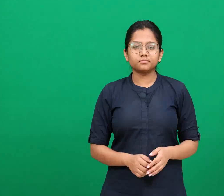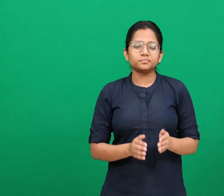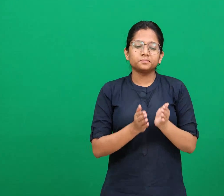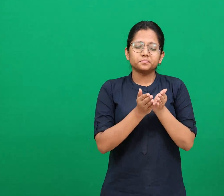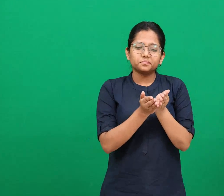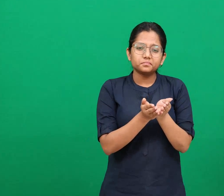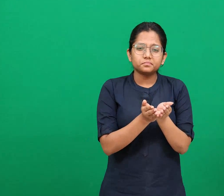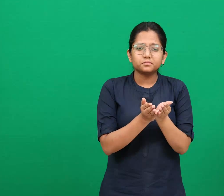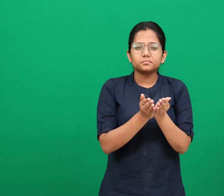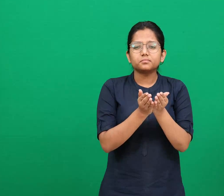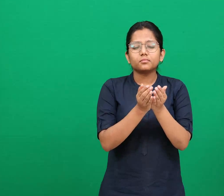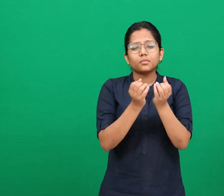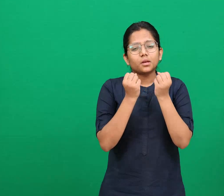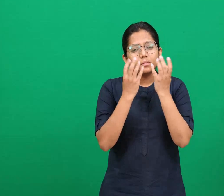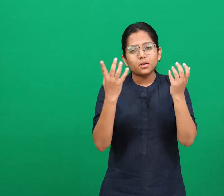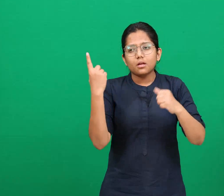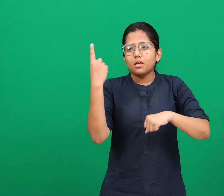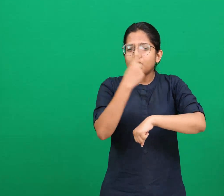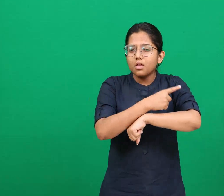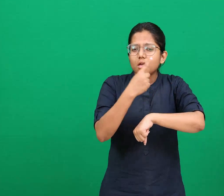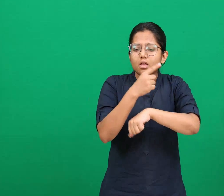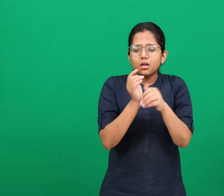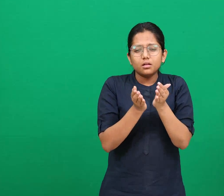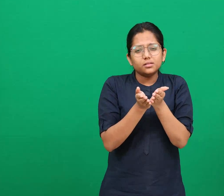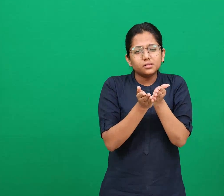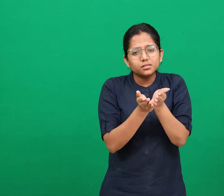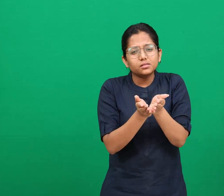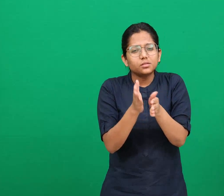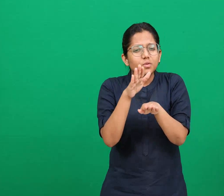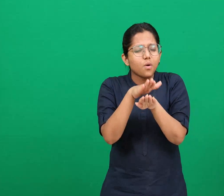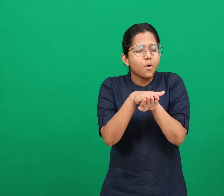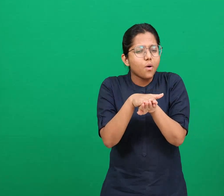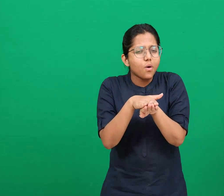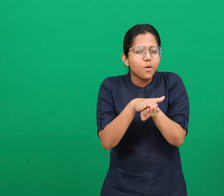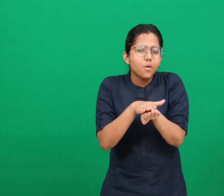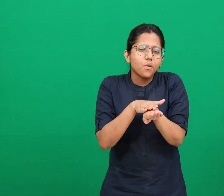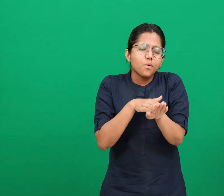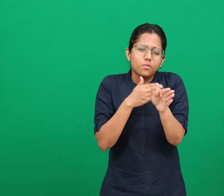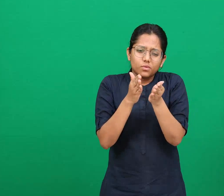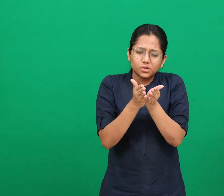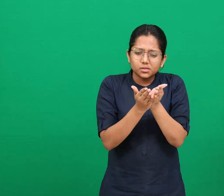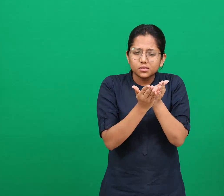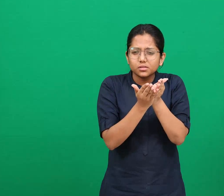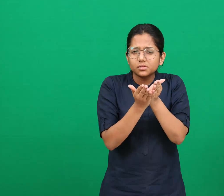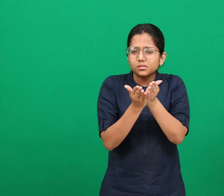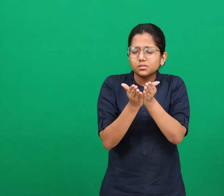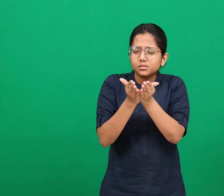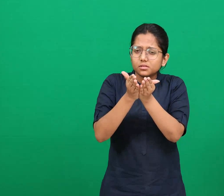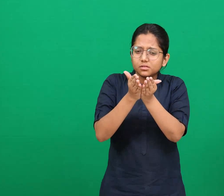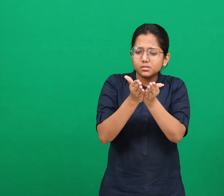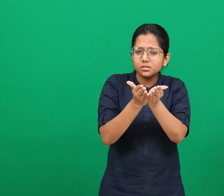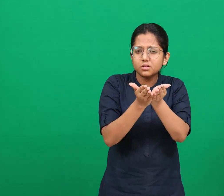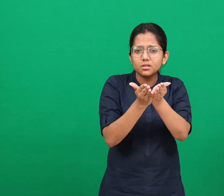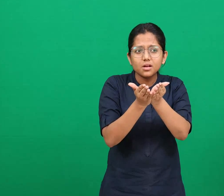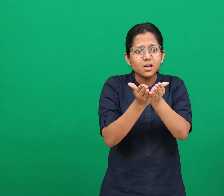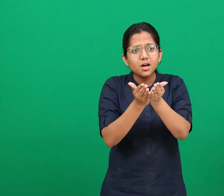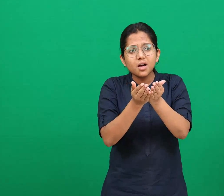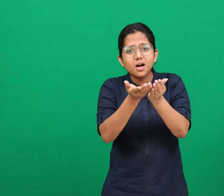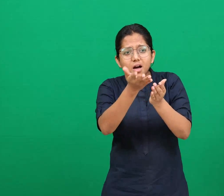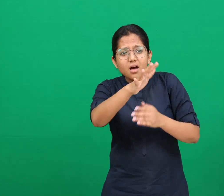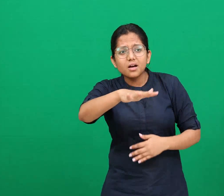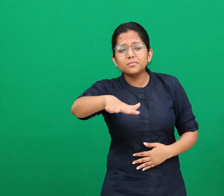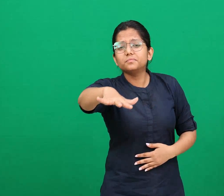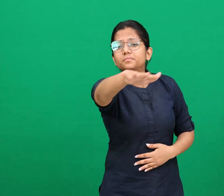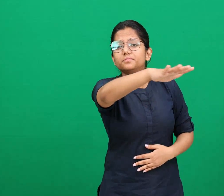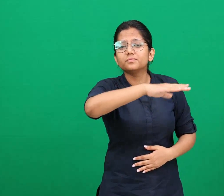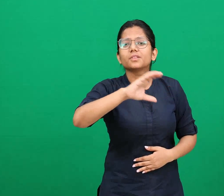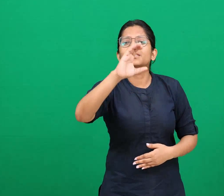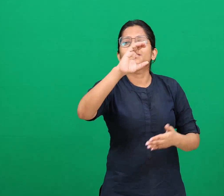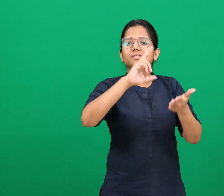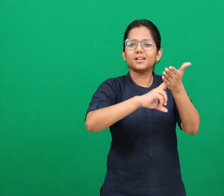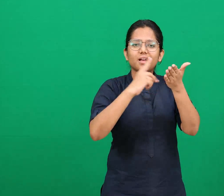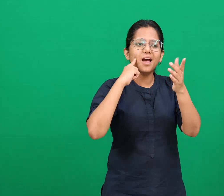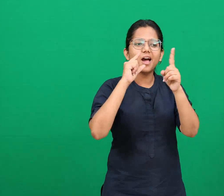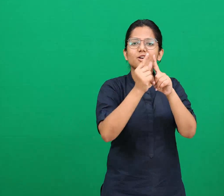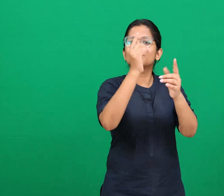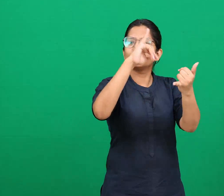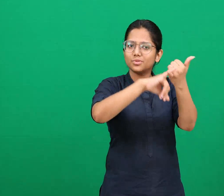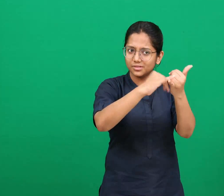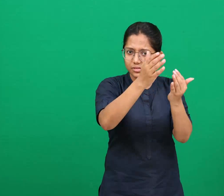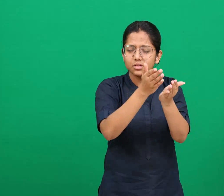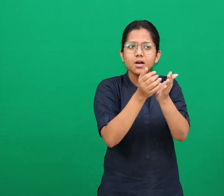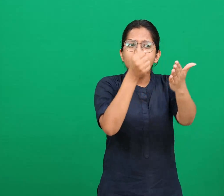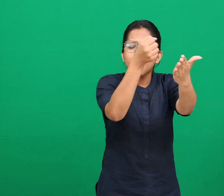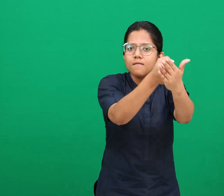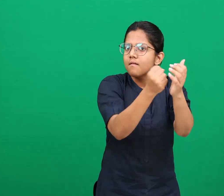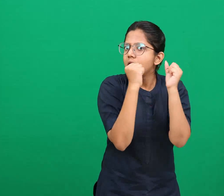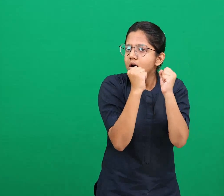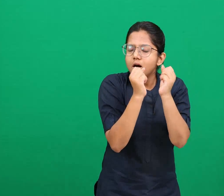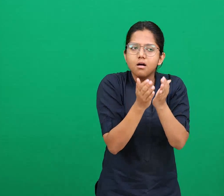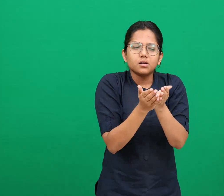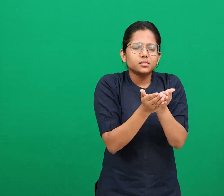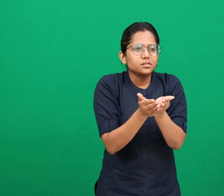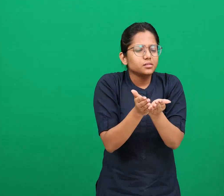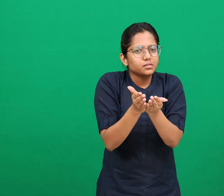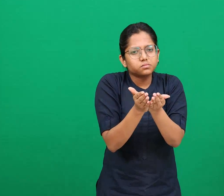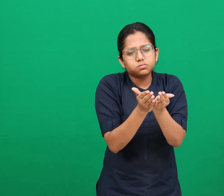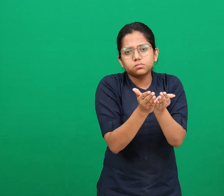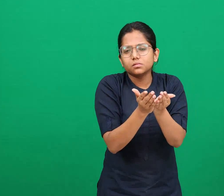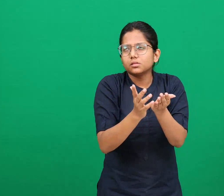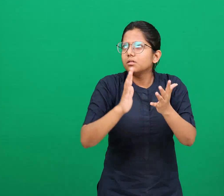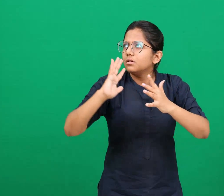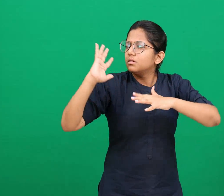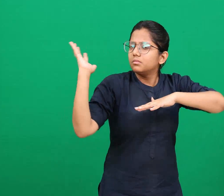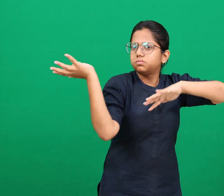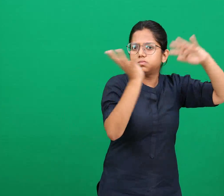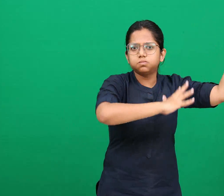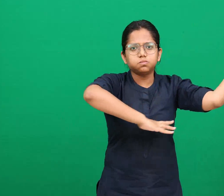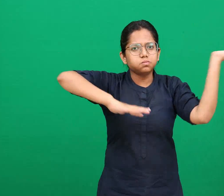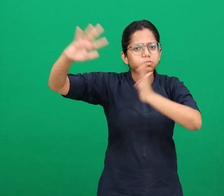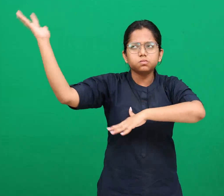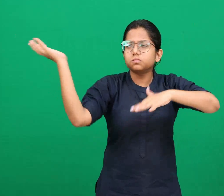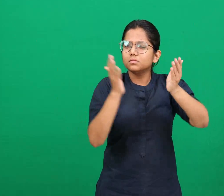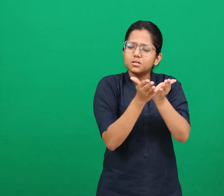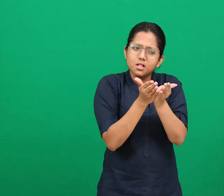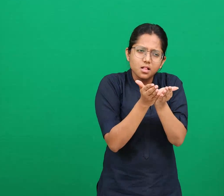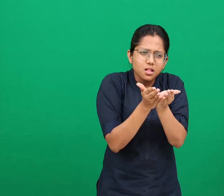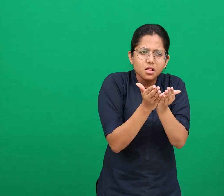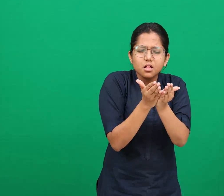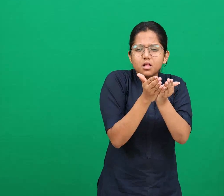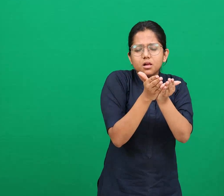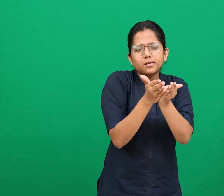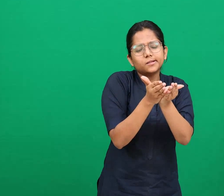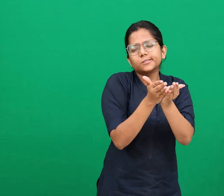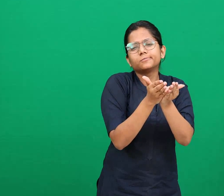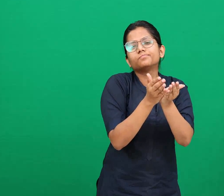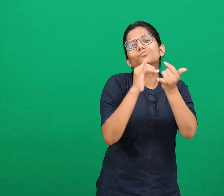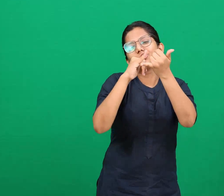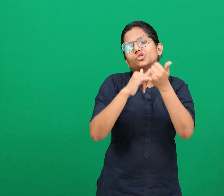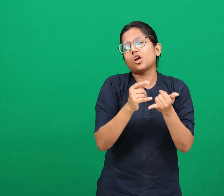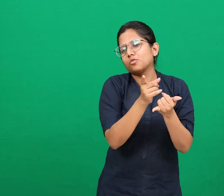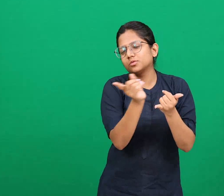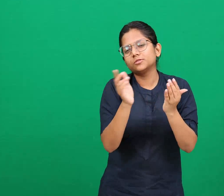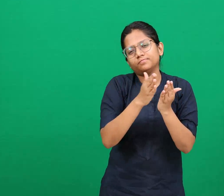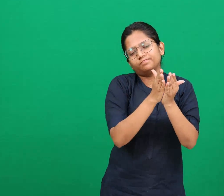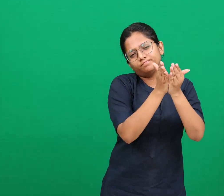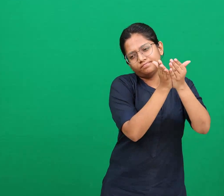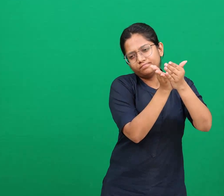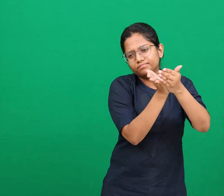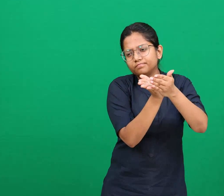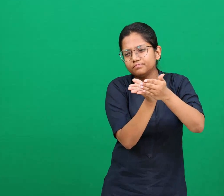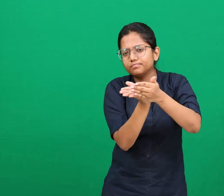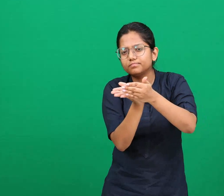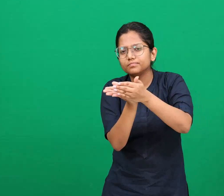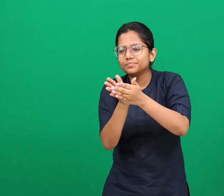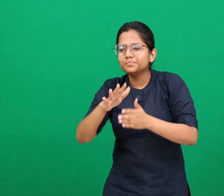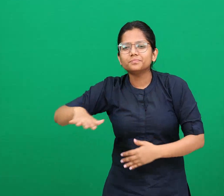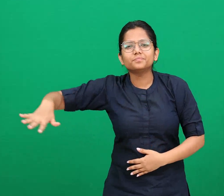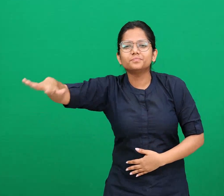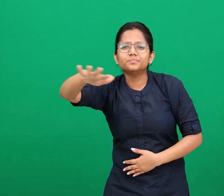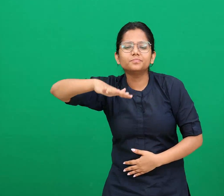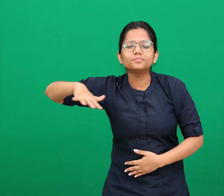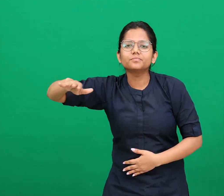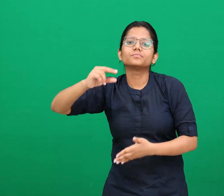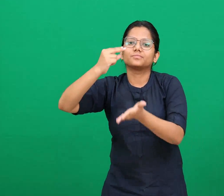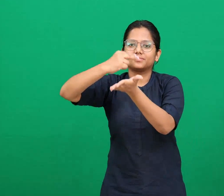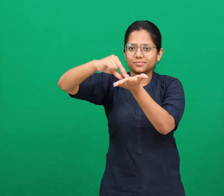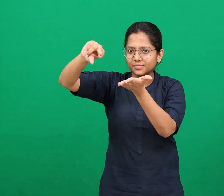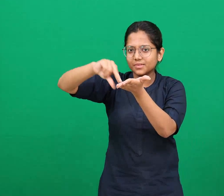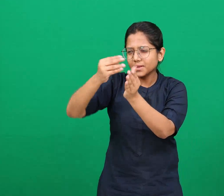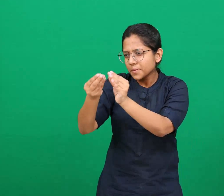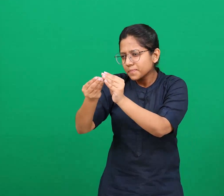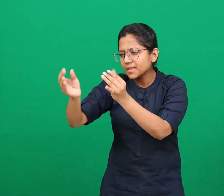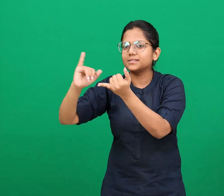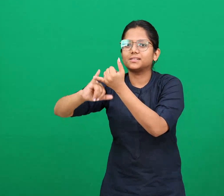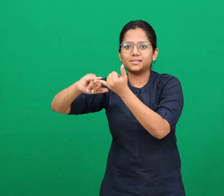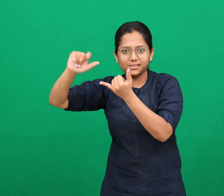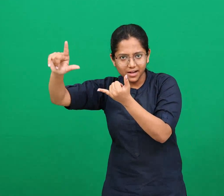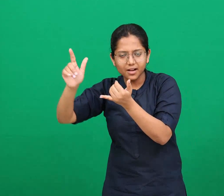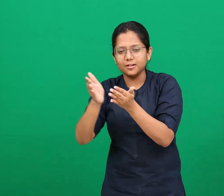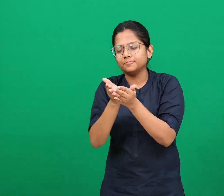After sailing slowly for many days, we arrived off Cnidus. When the wind impeded us, we sailed to the lee of Crete, opposite Salmone.